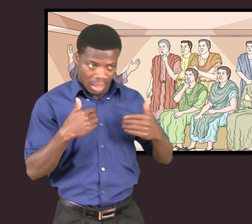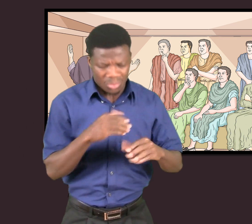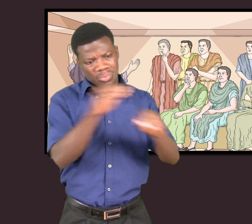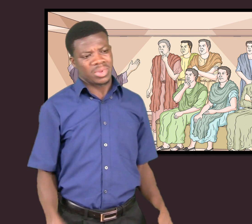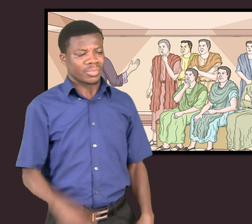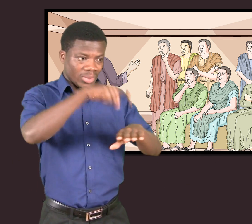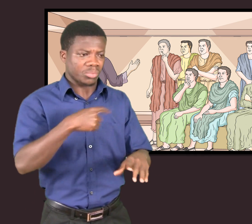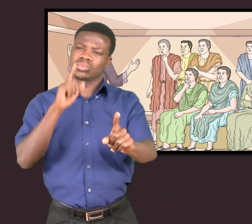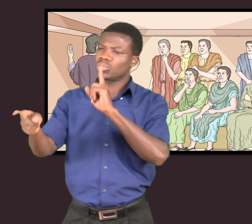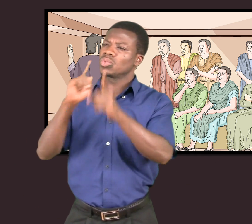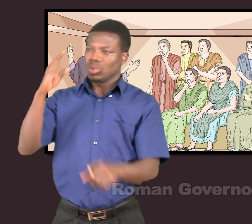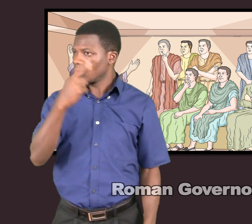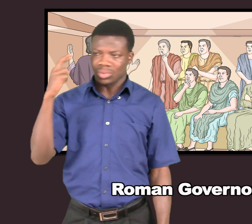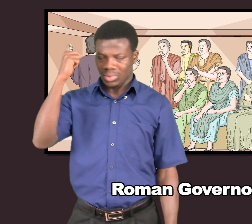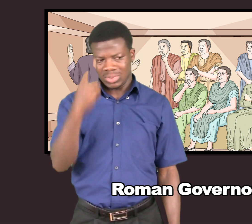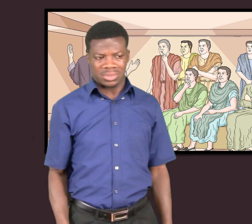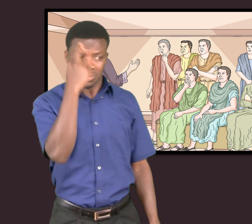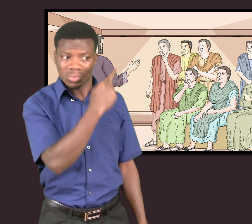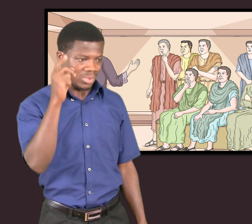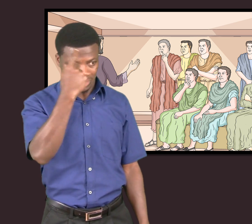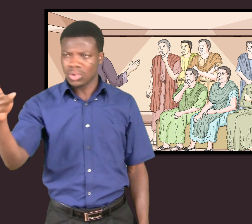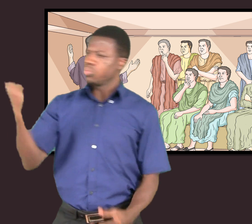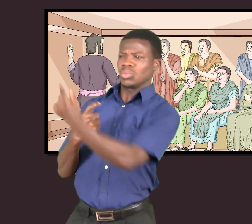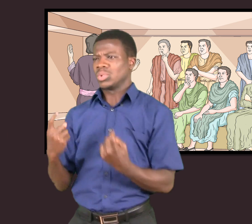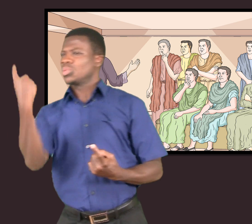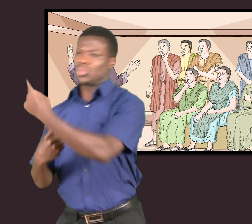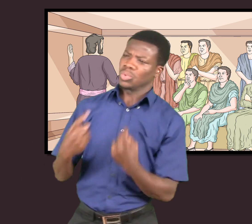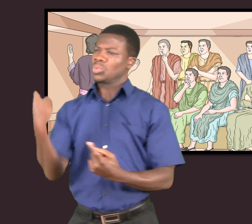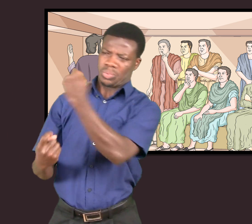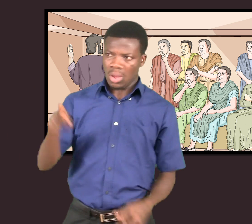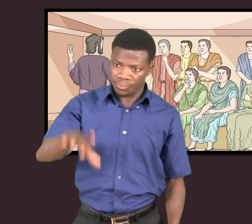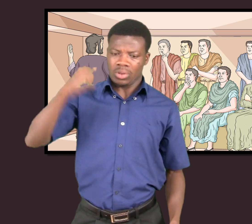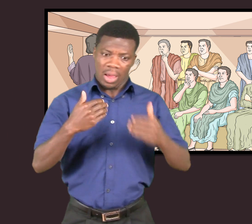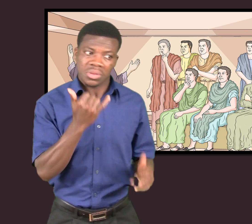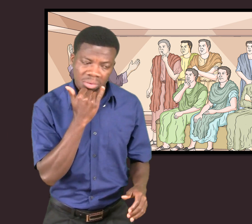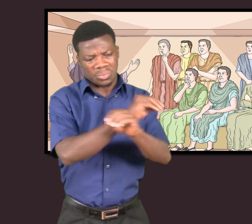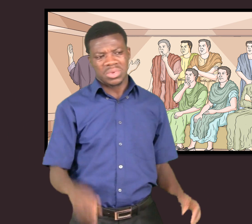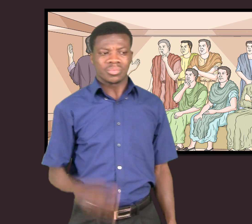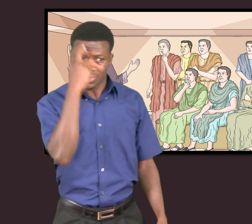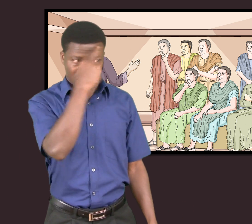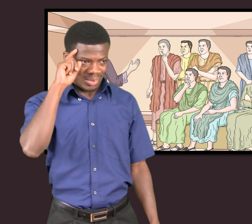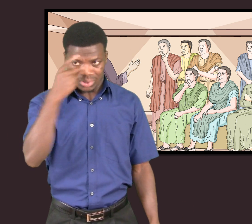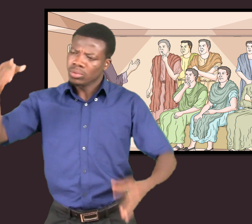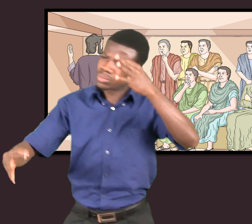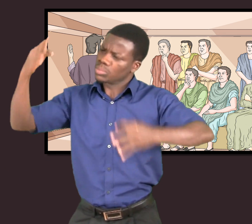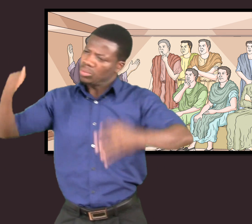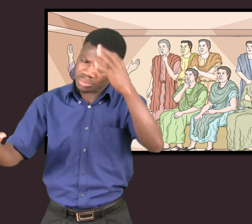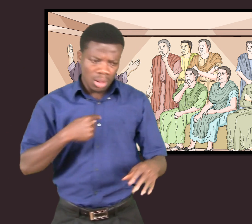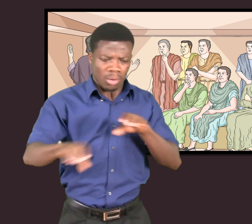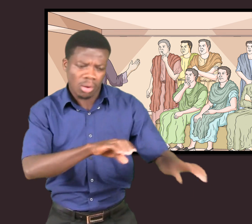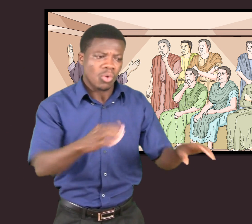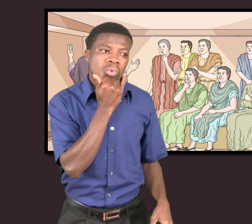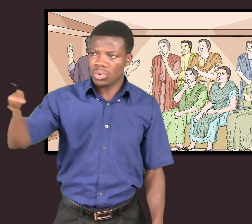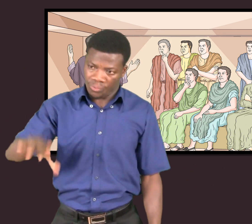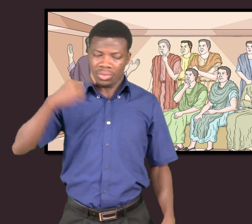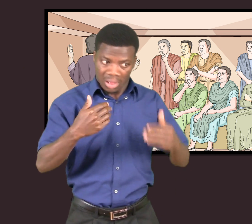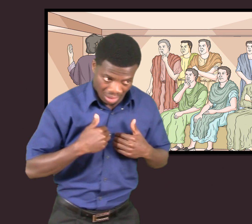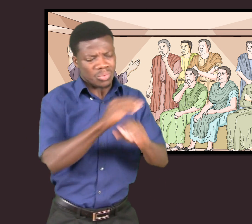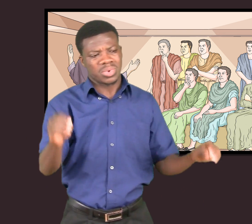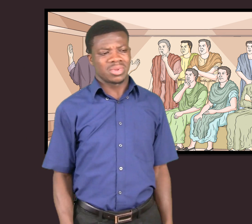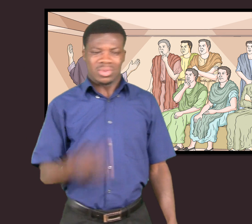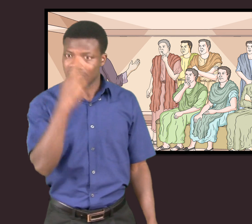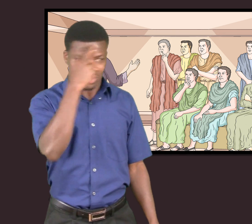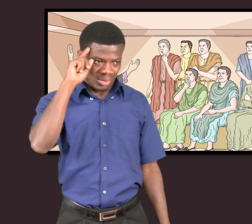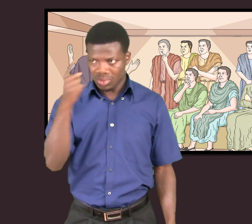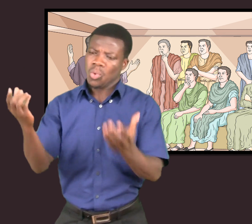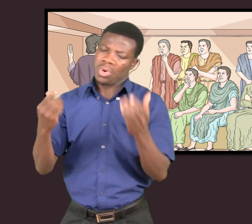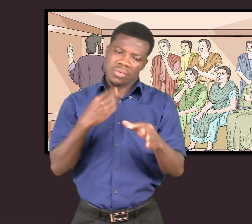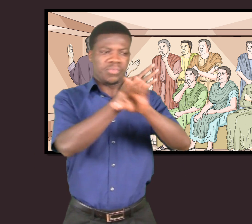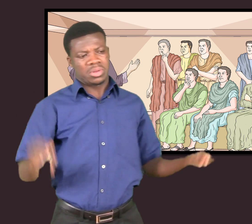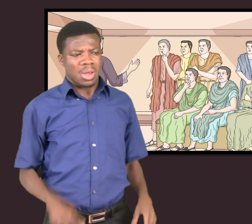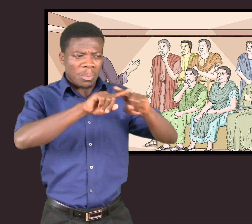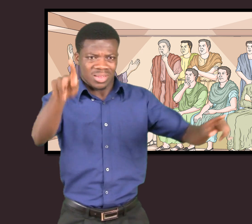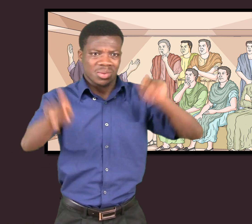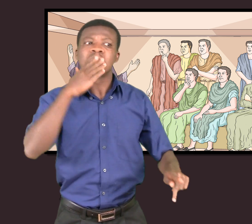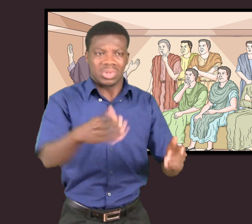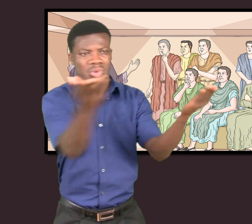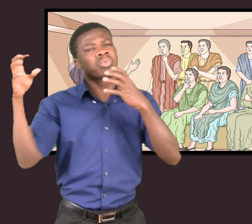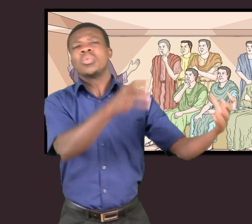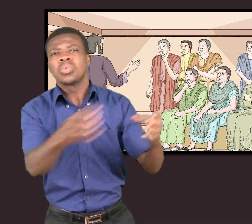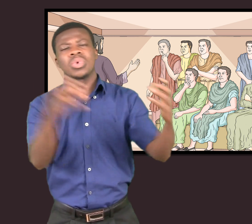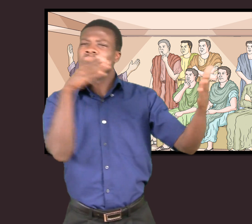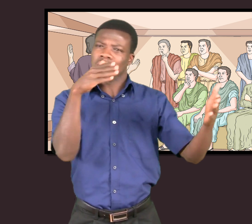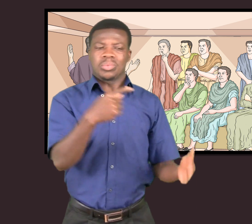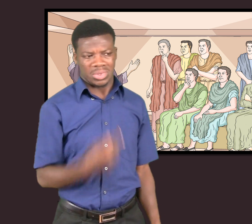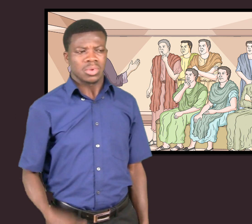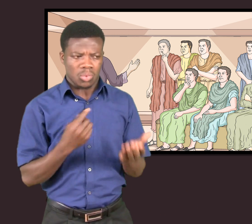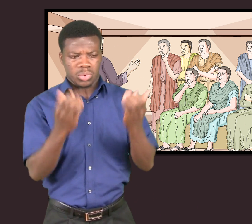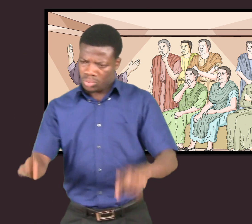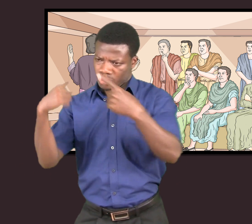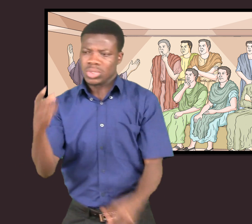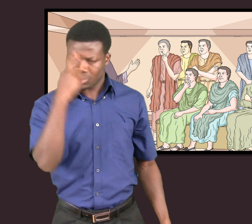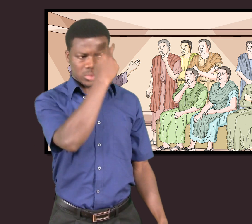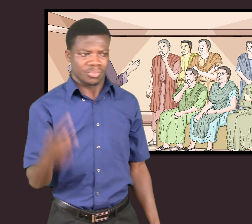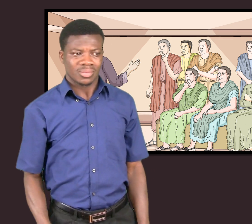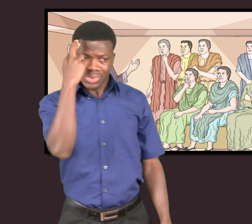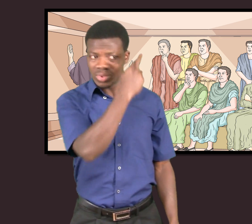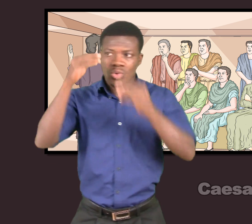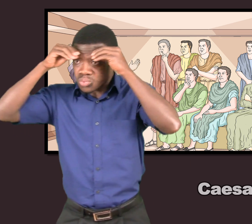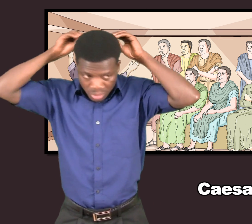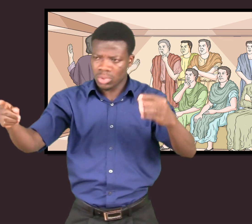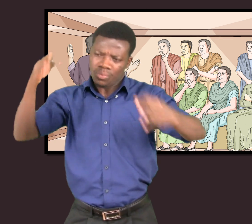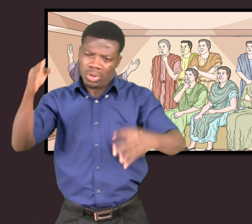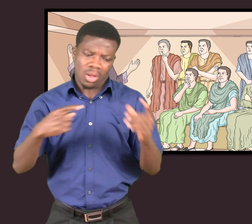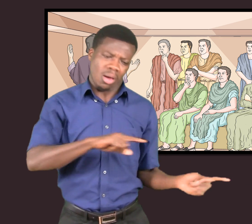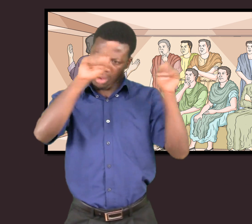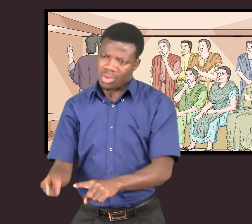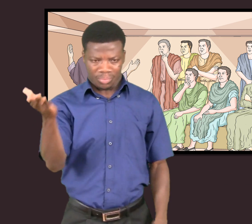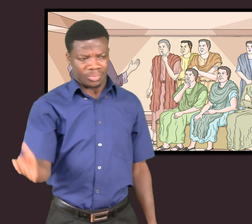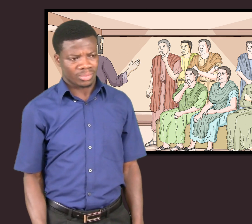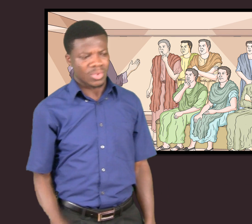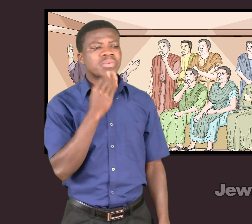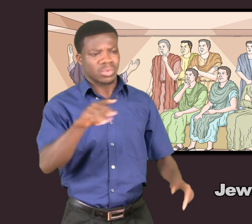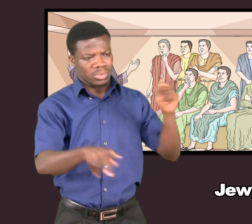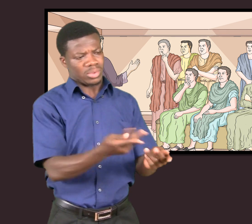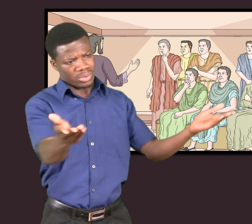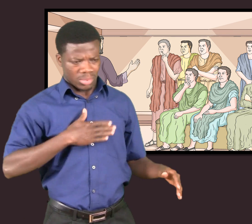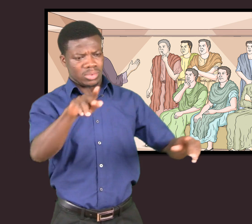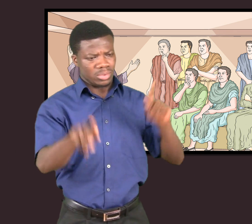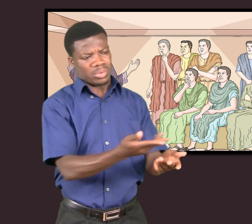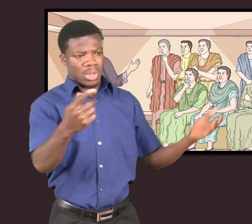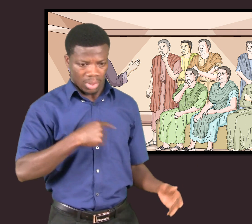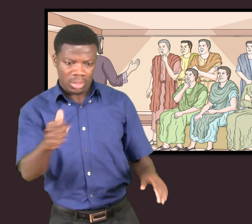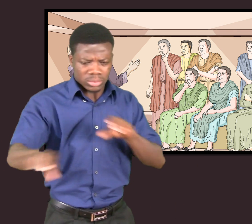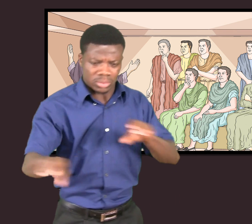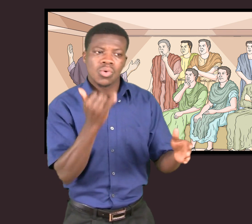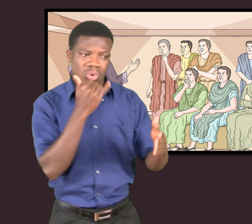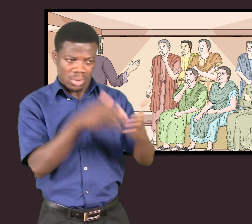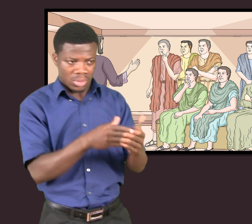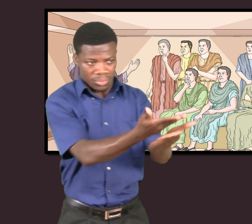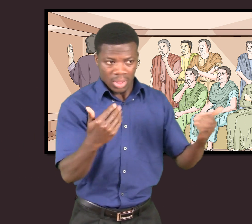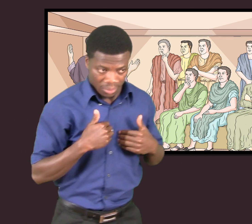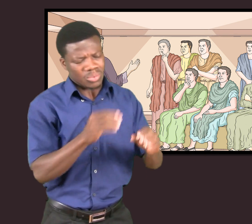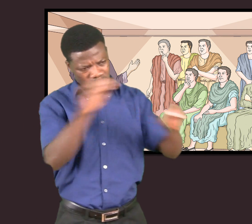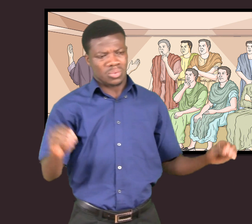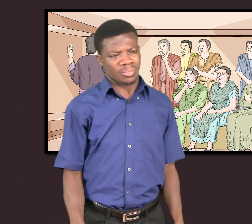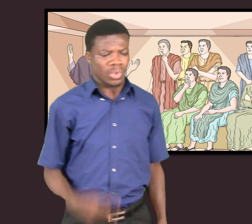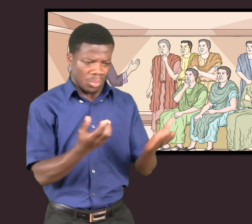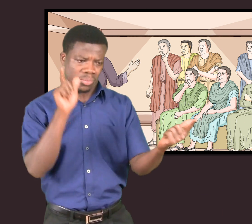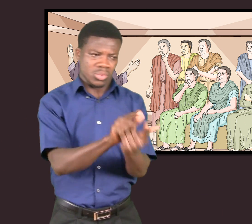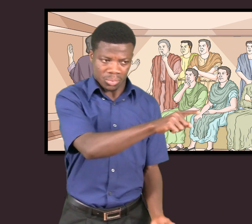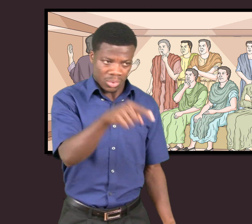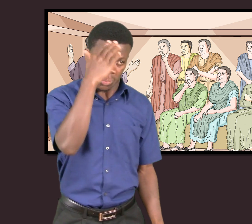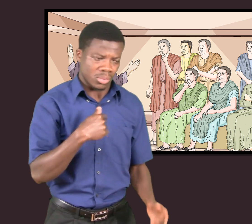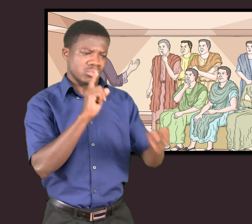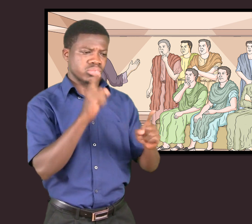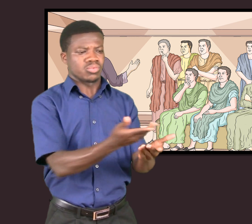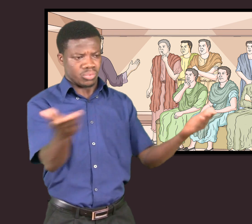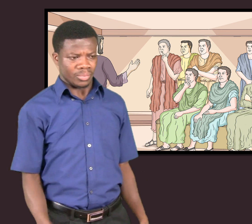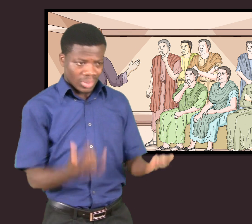They examined me and wanted to release me, because there was no basis for a death sentence against me. But when the Jews objected, I was compelled to appeal to Caesar, even though I have no charge to bring against my nation.